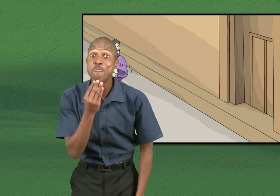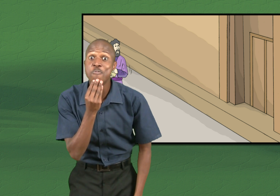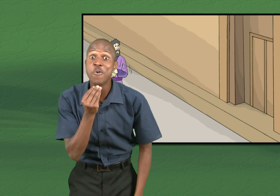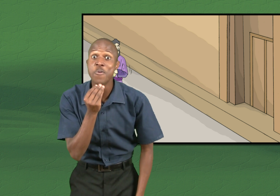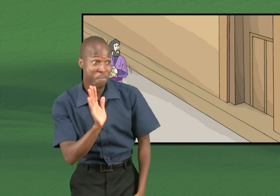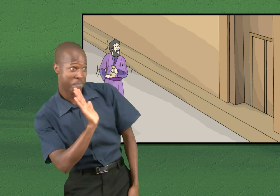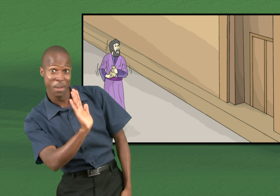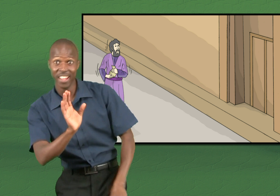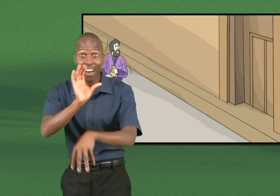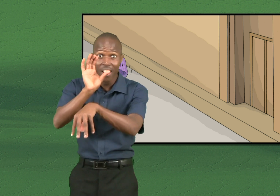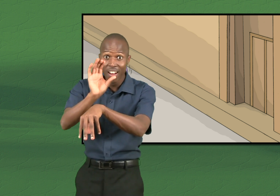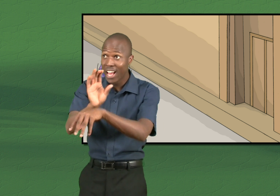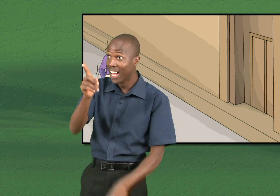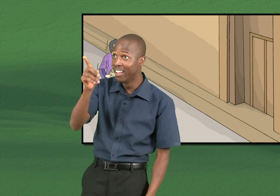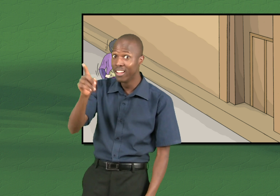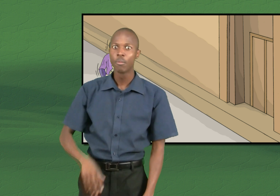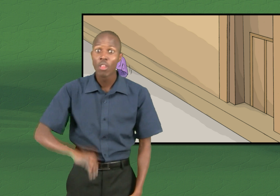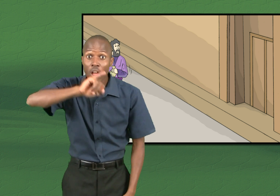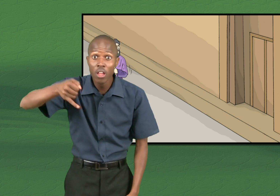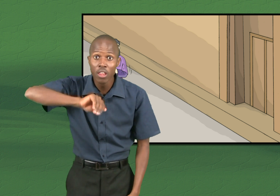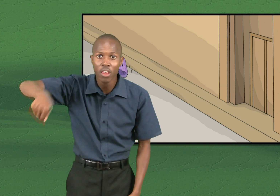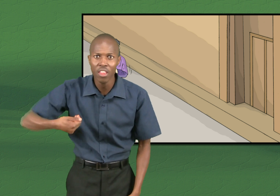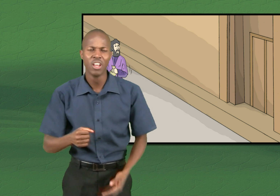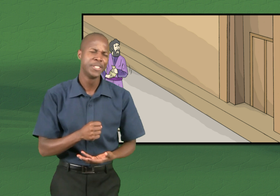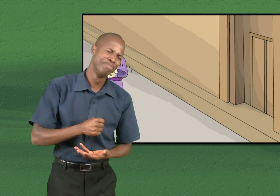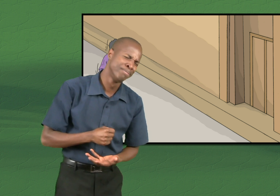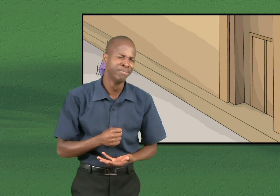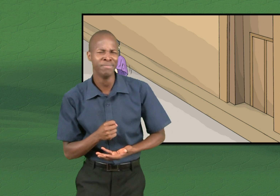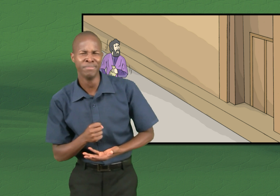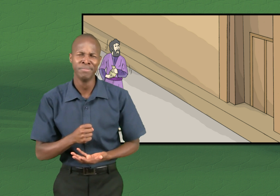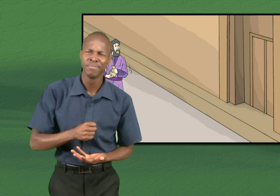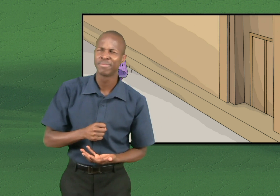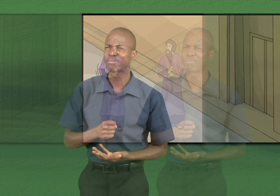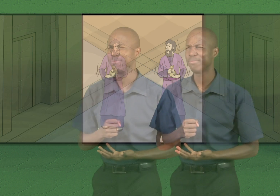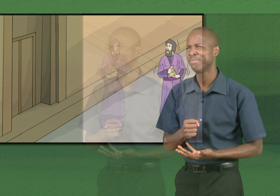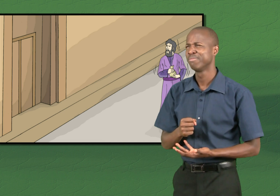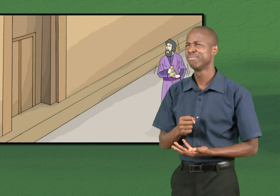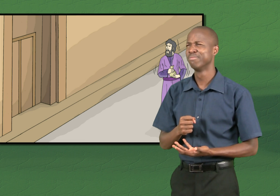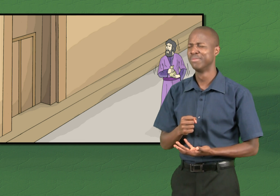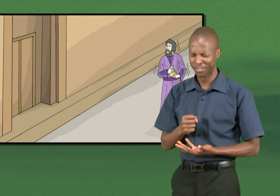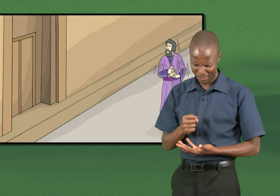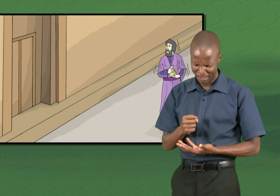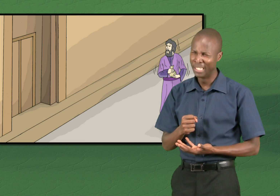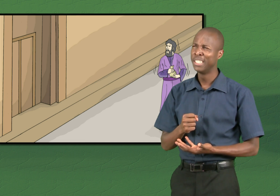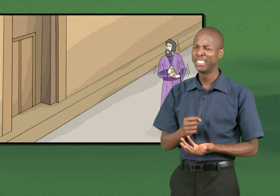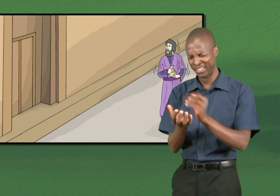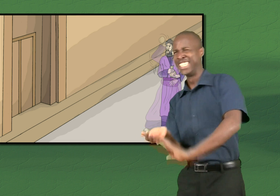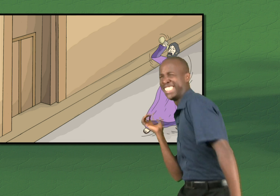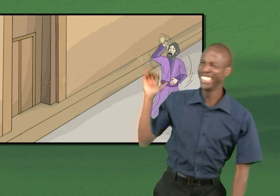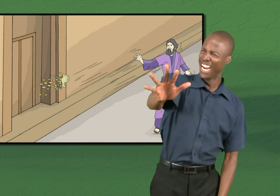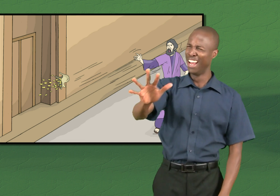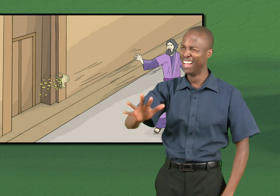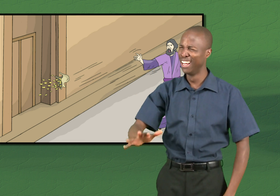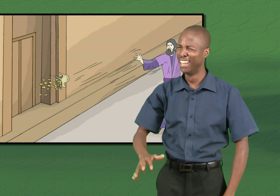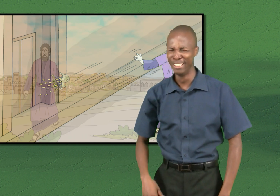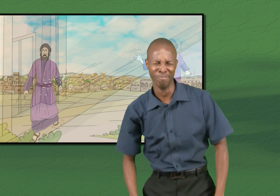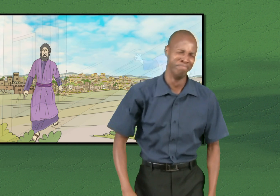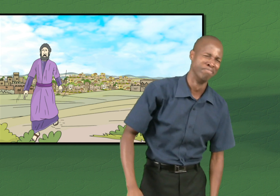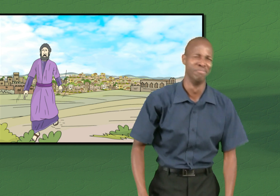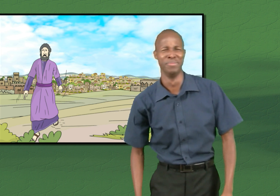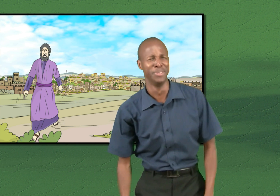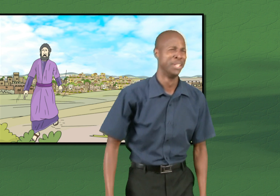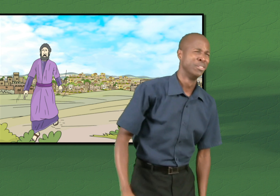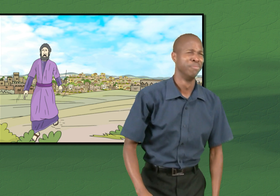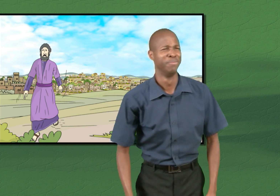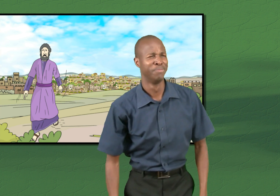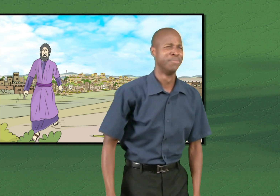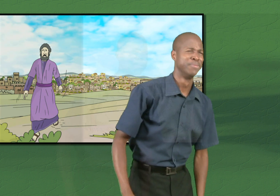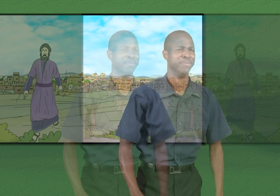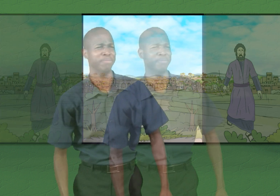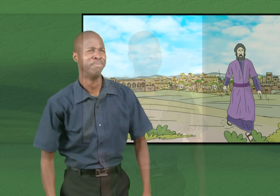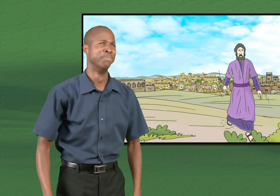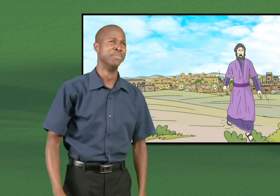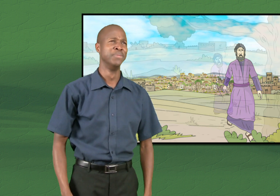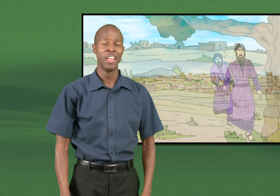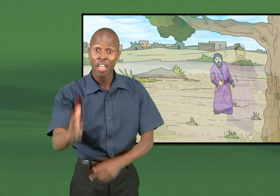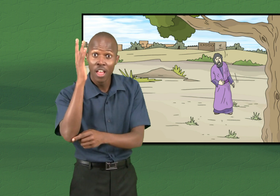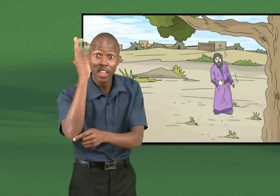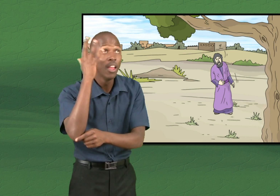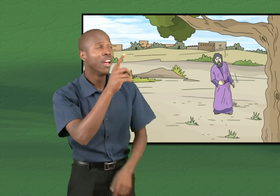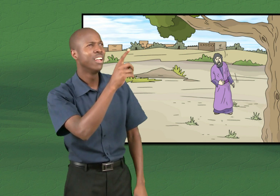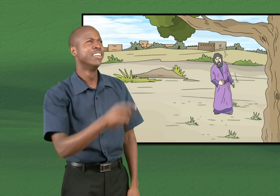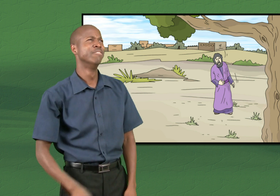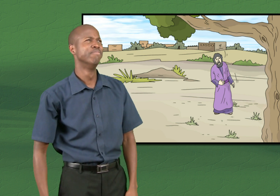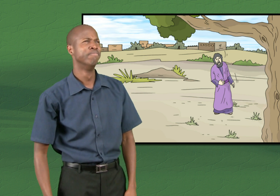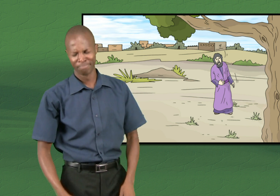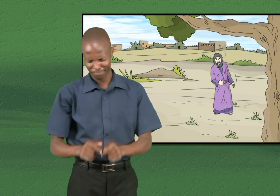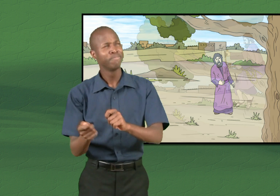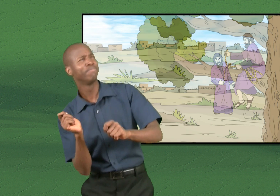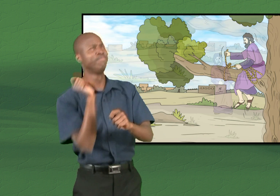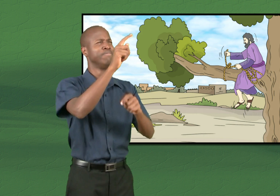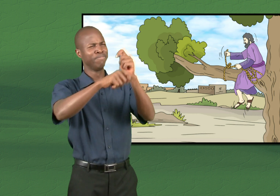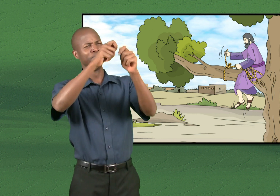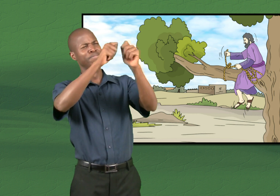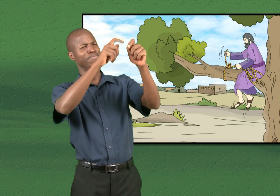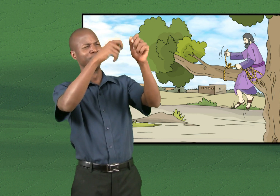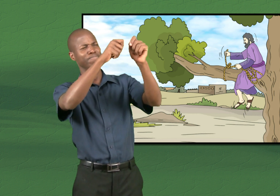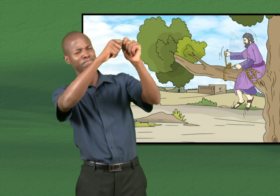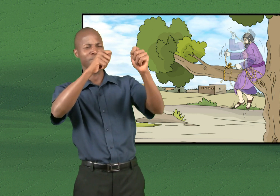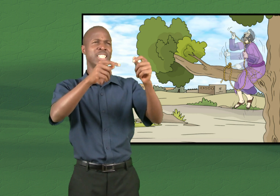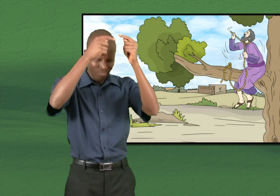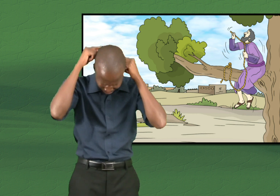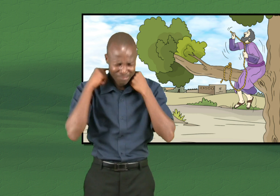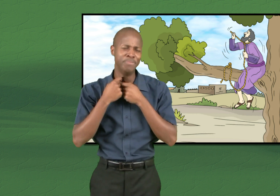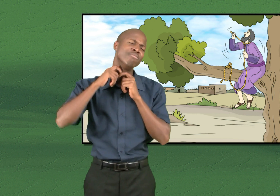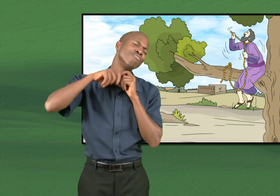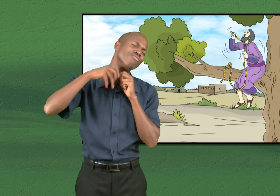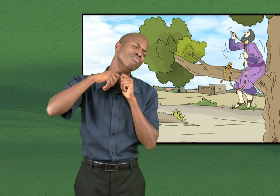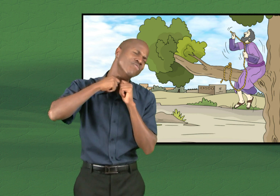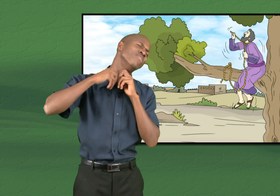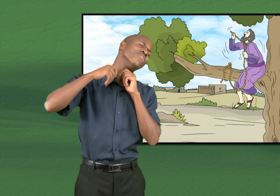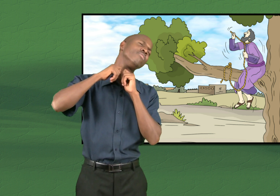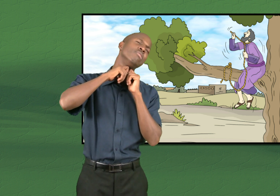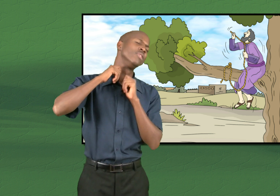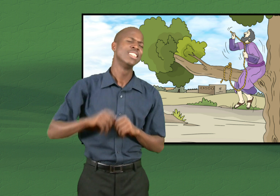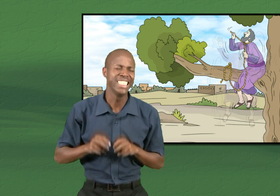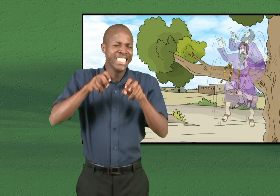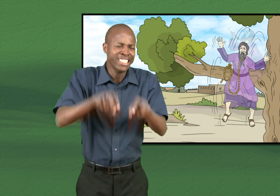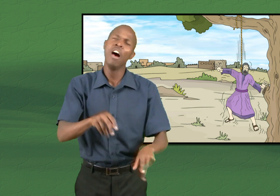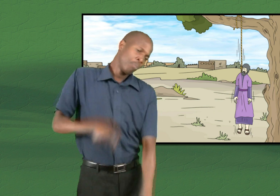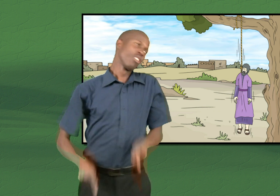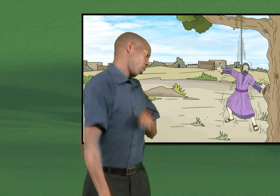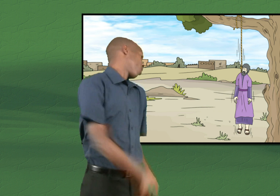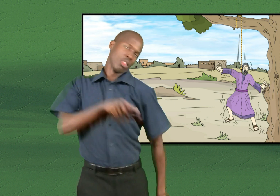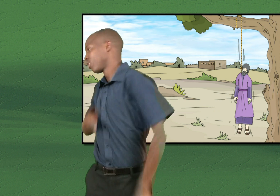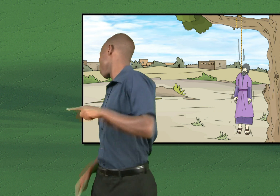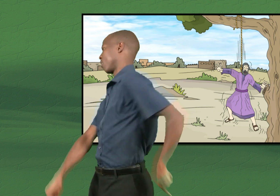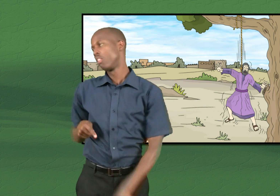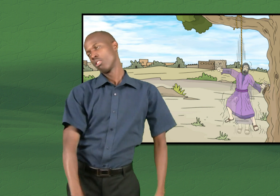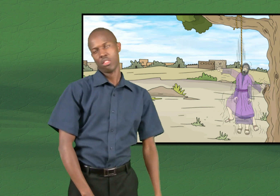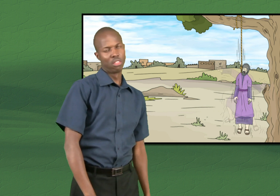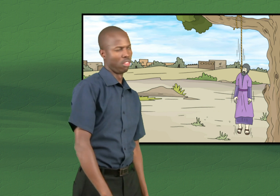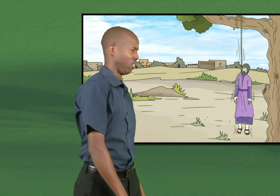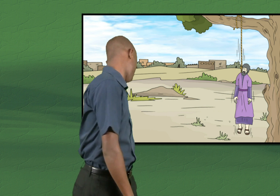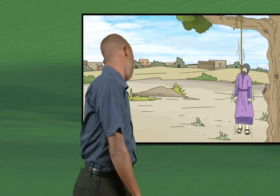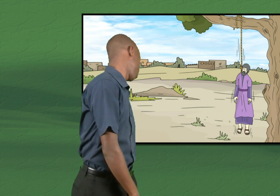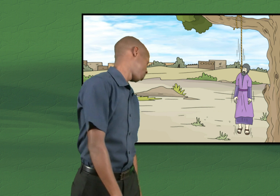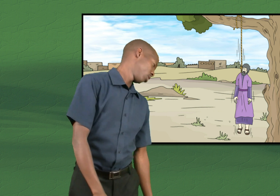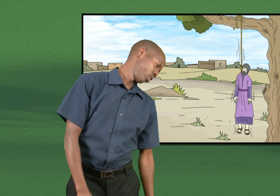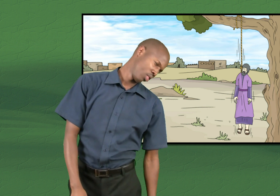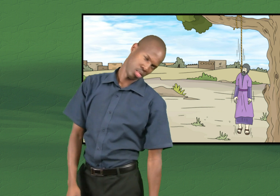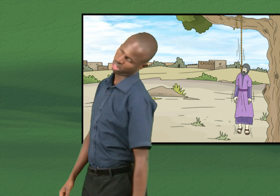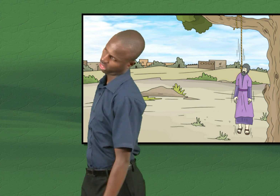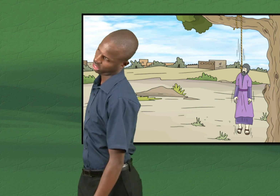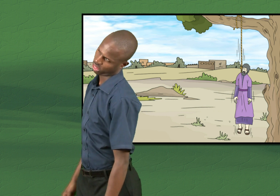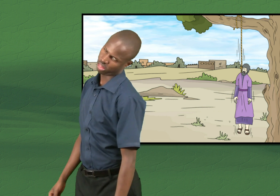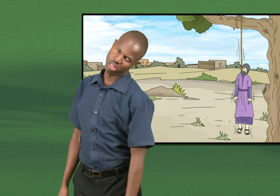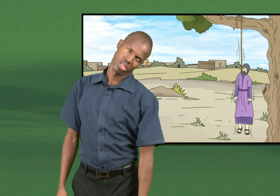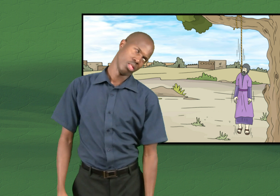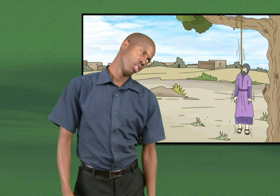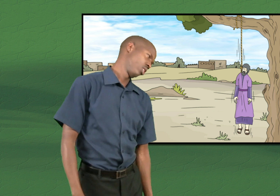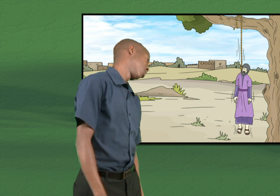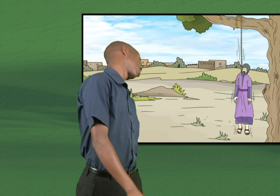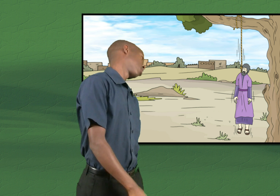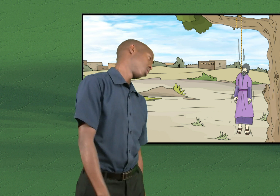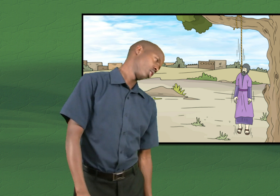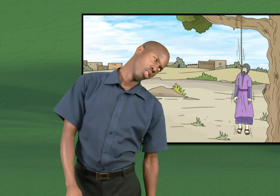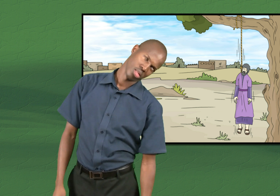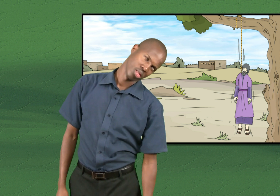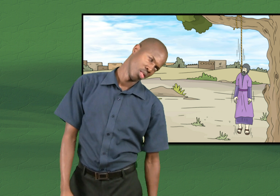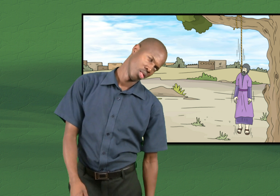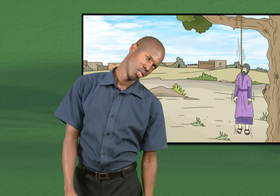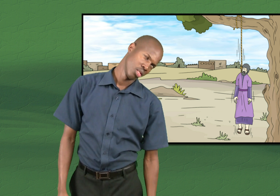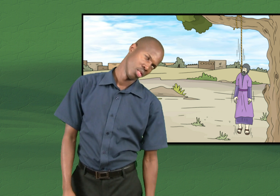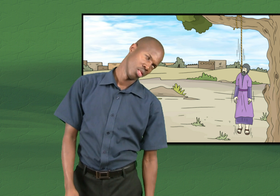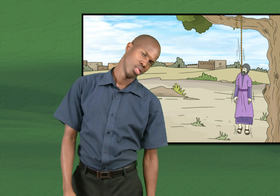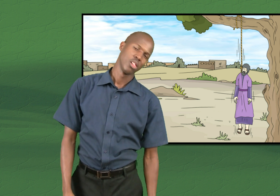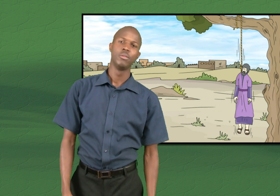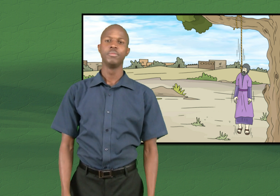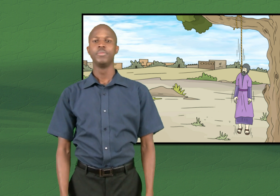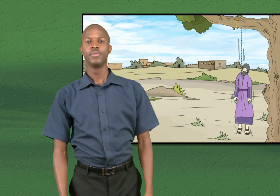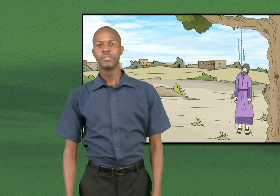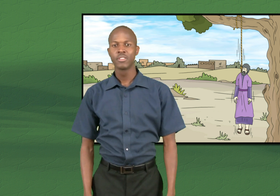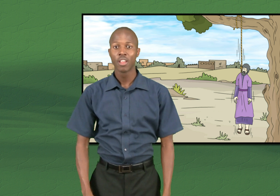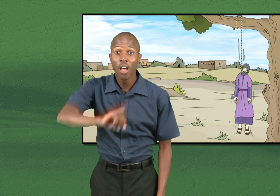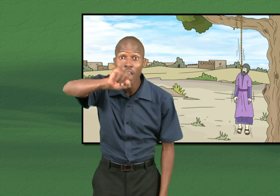“You bear the responsibility.” So Judas threw the silver into the temple and left.